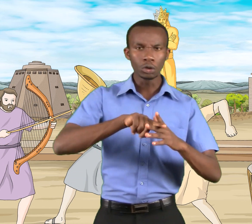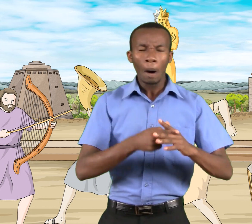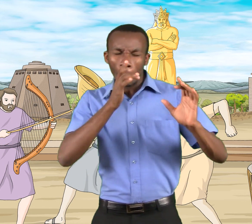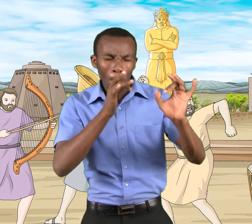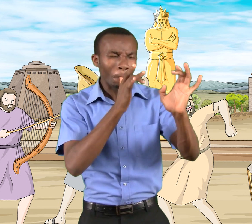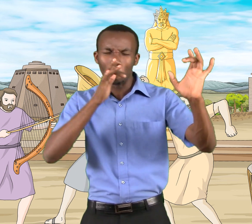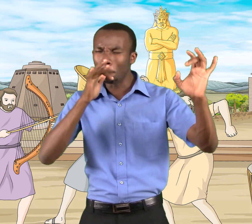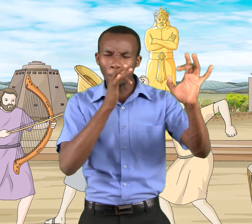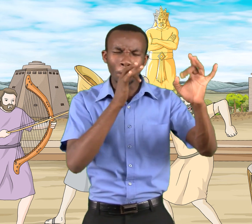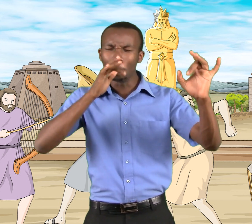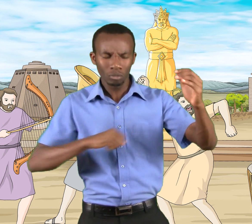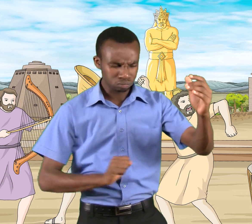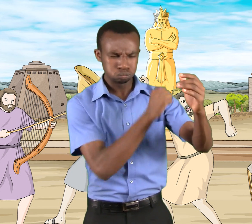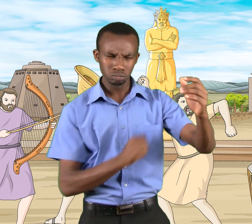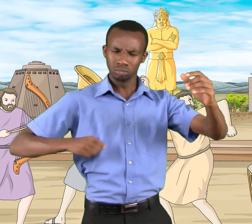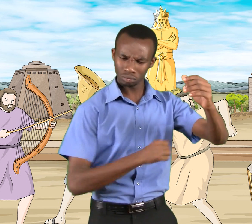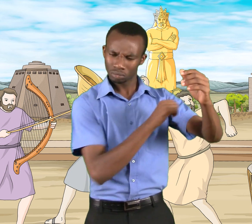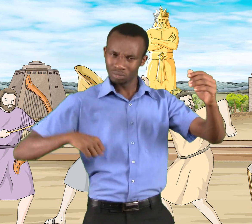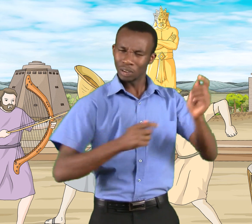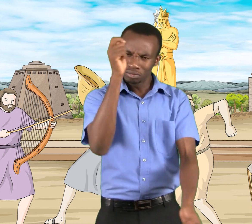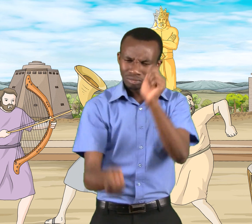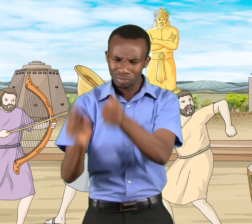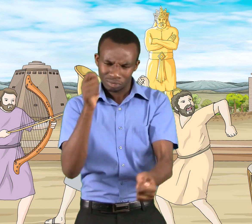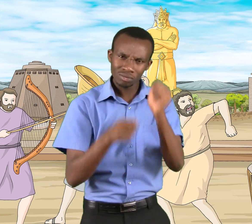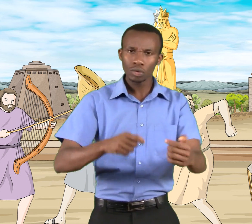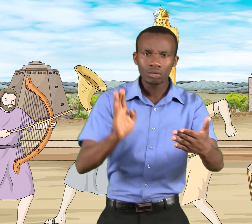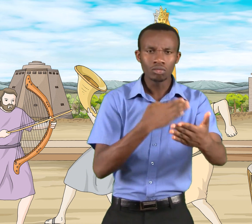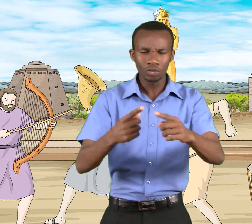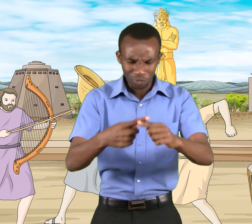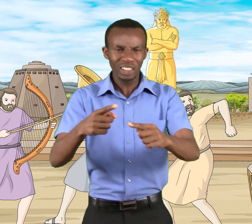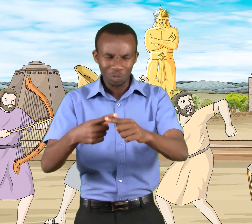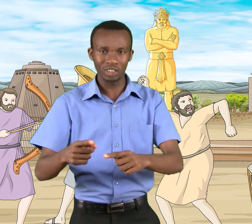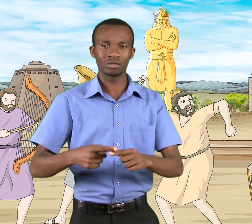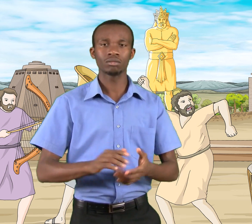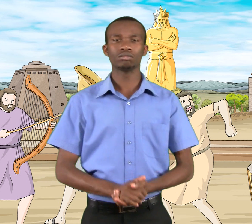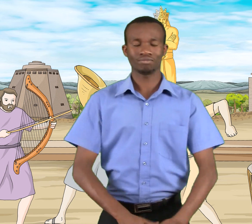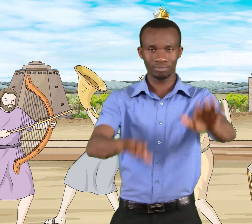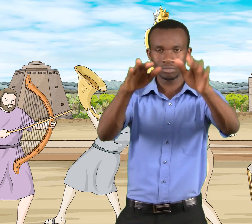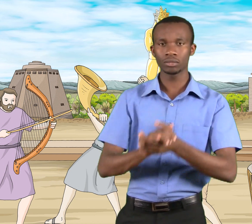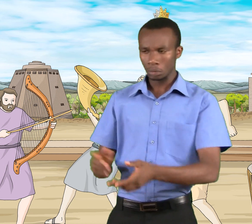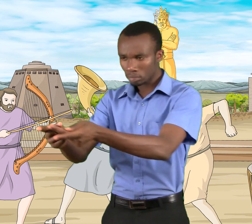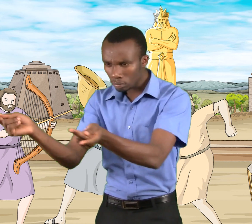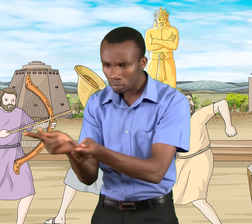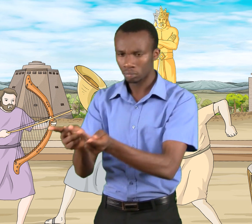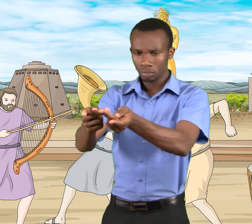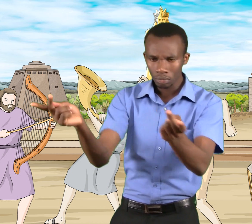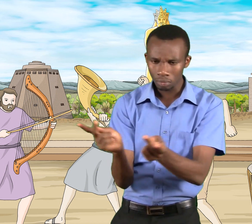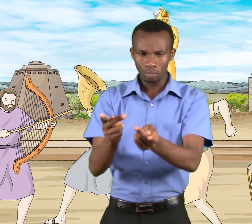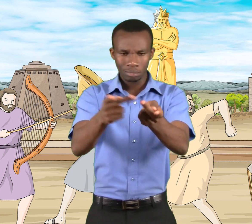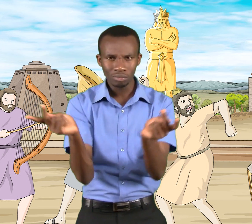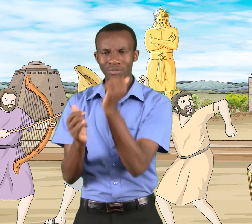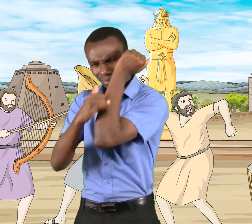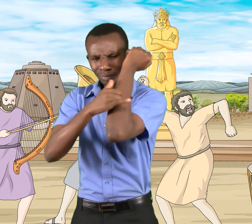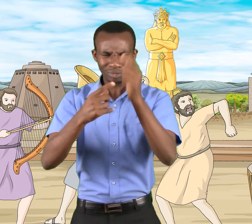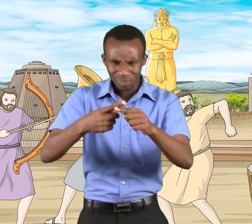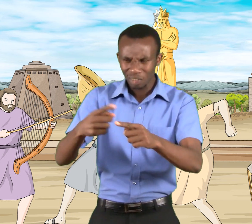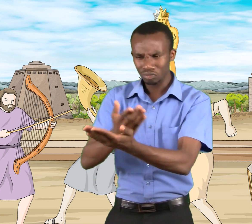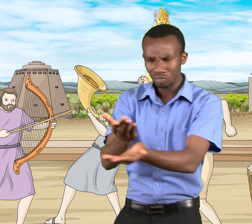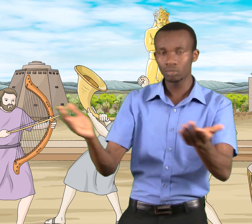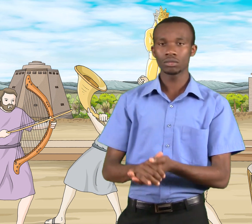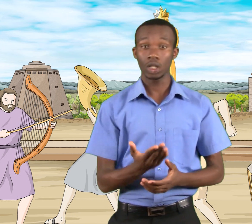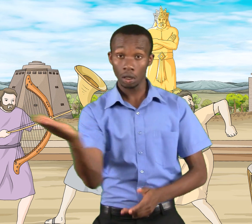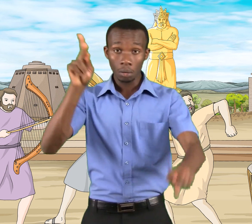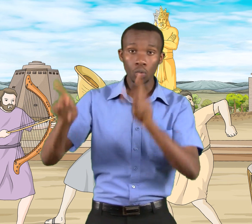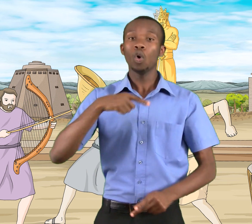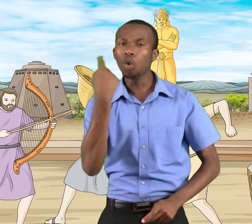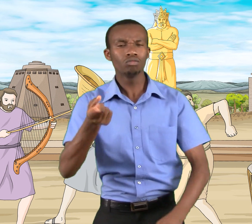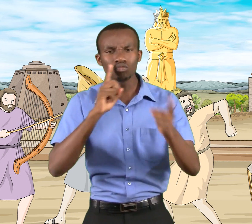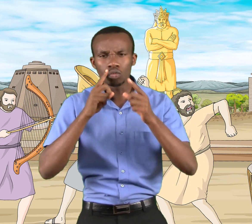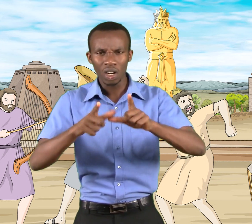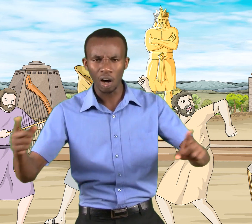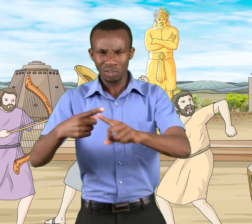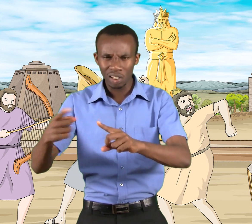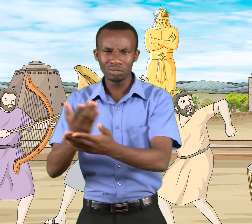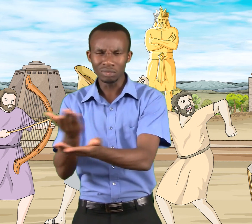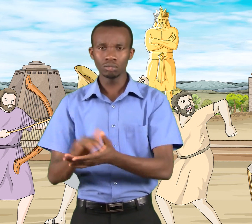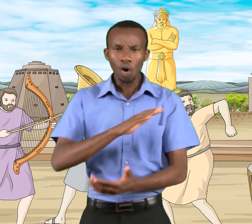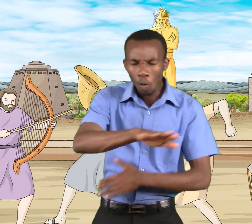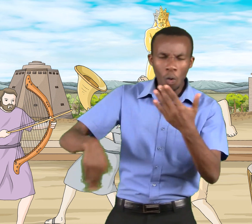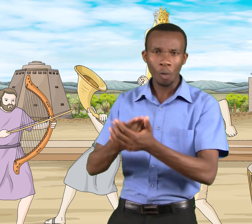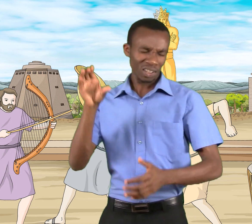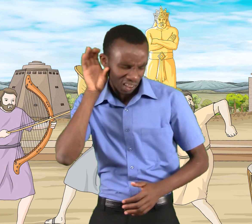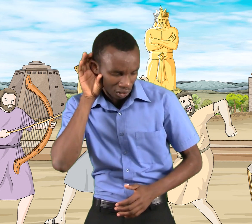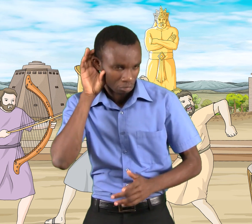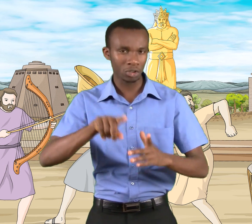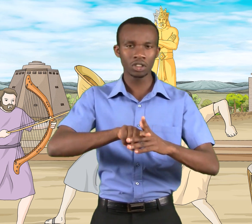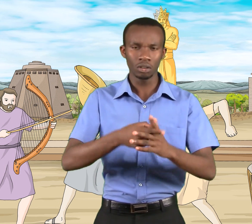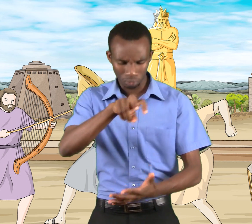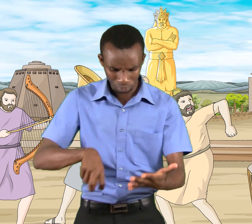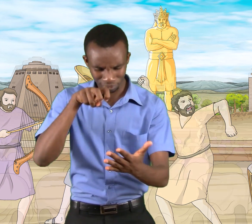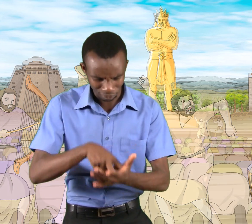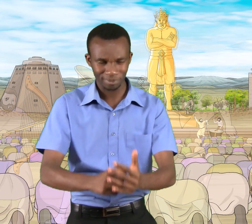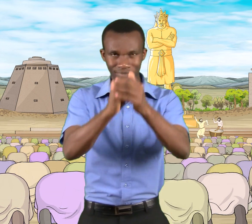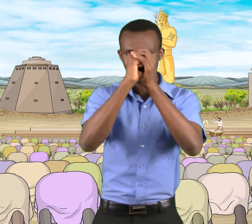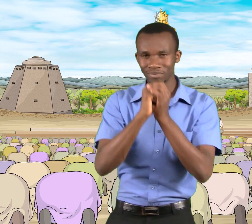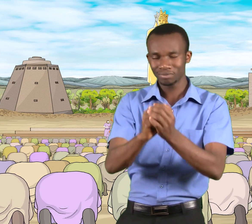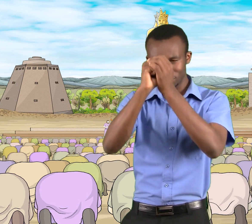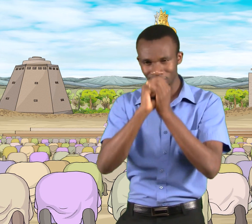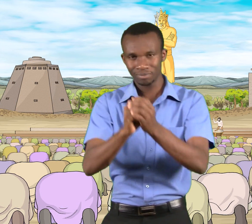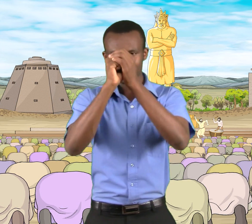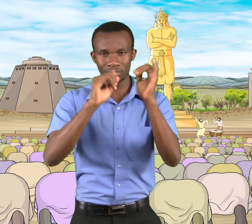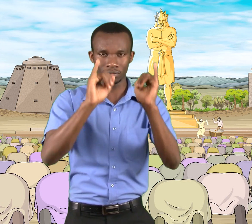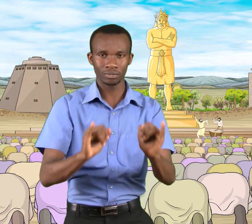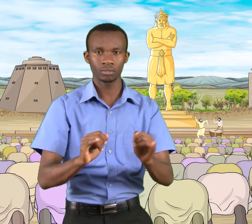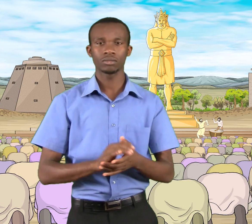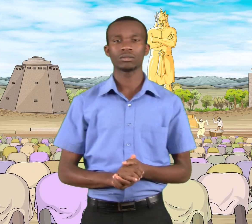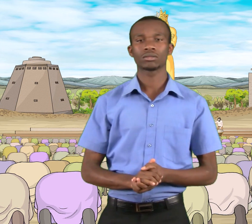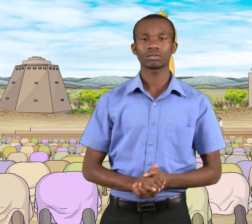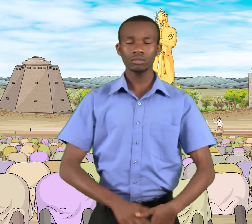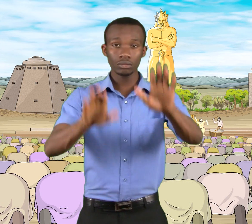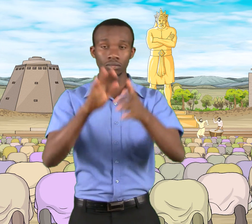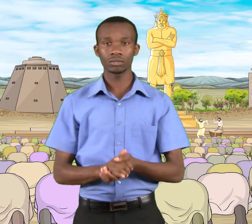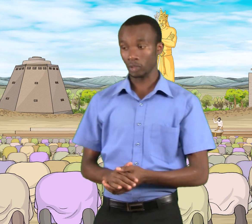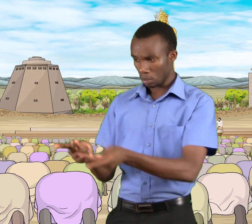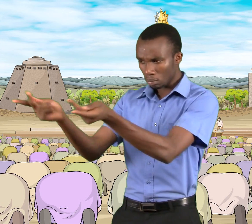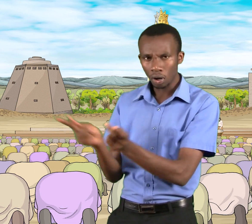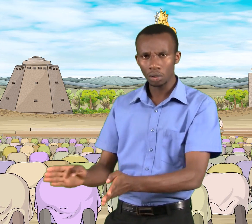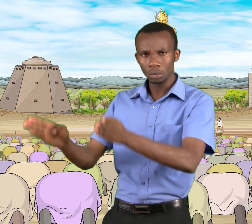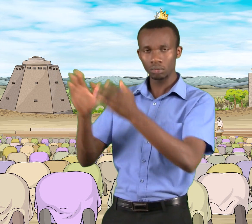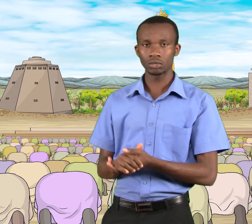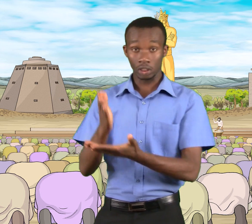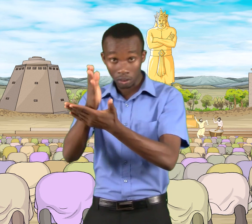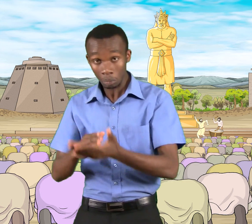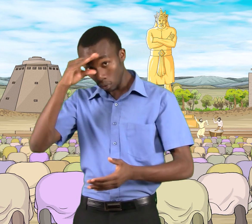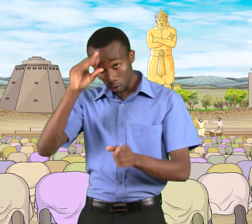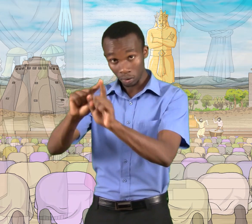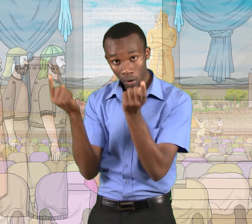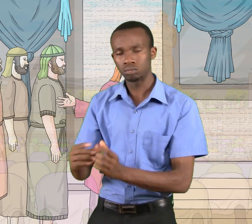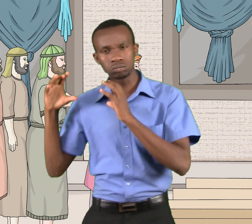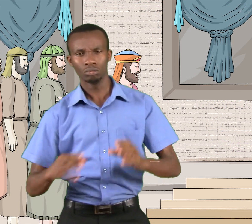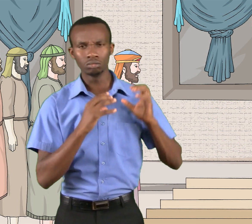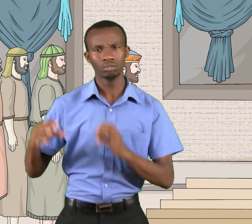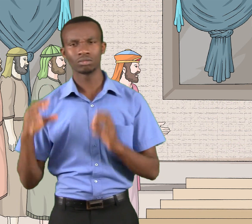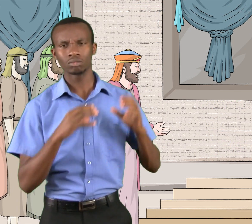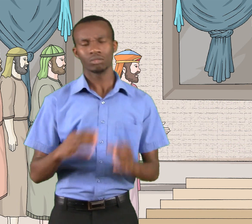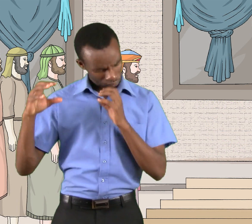Therefore, as soon as all the people heard the sound of the horn, flute, zither, lyre, harp, and all kinds of music, the people of every nation and language would fall down and worship the golden statue that King Nebuchadnezzar had set up.